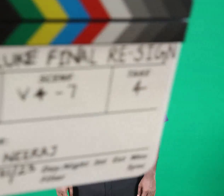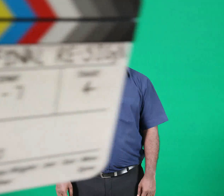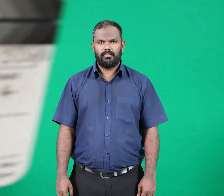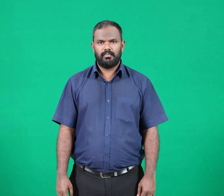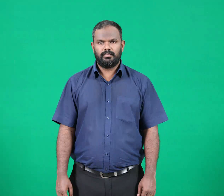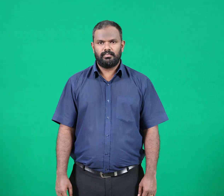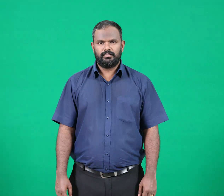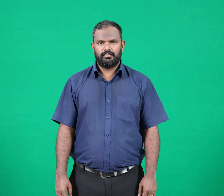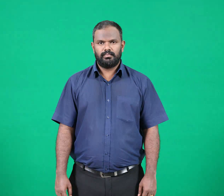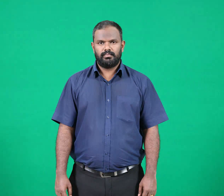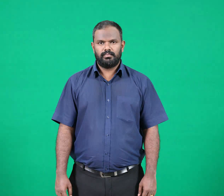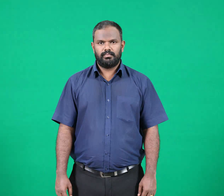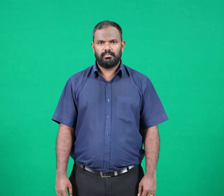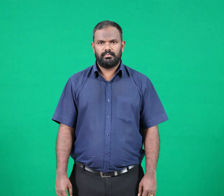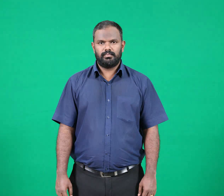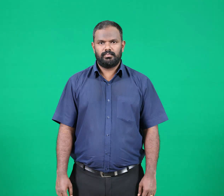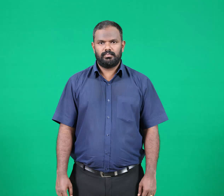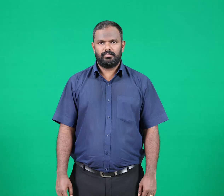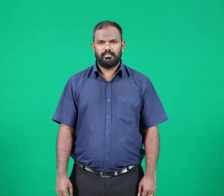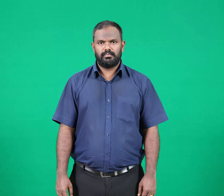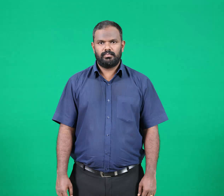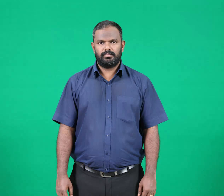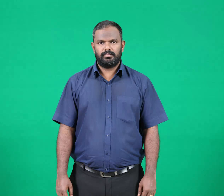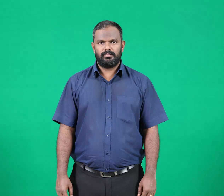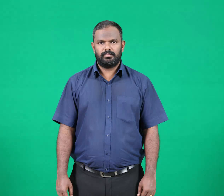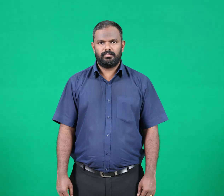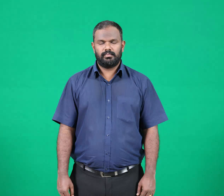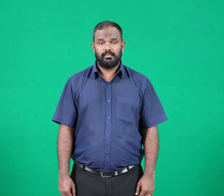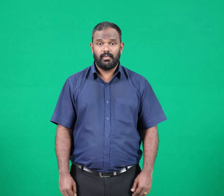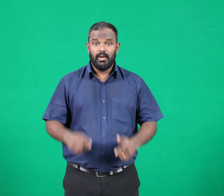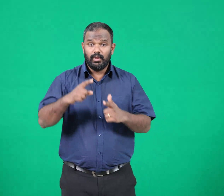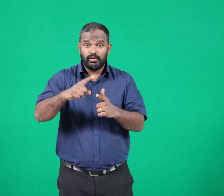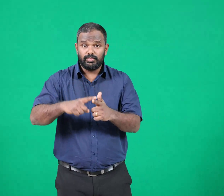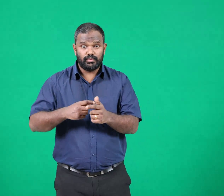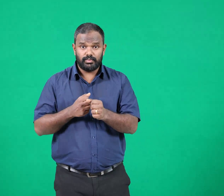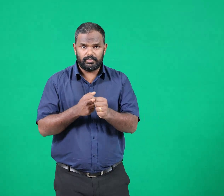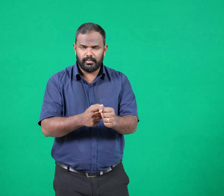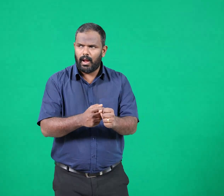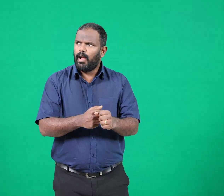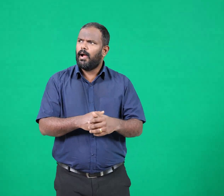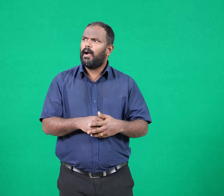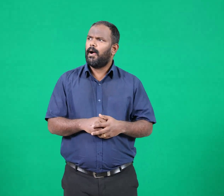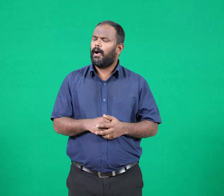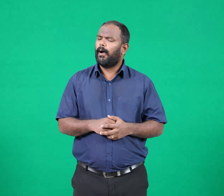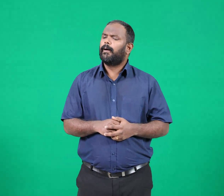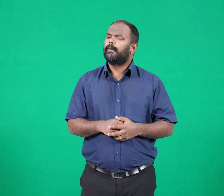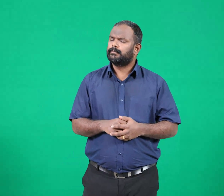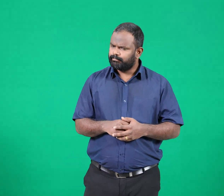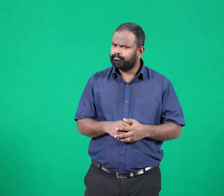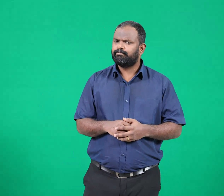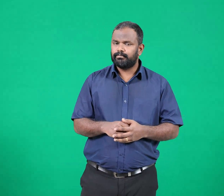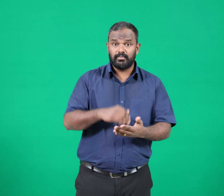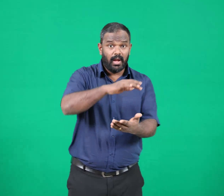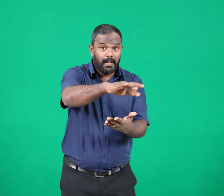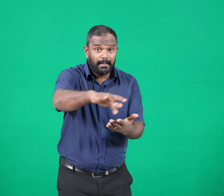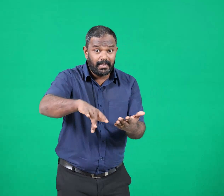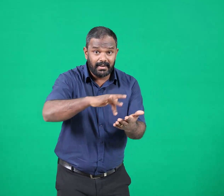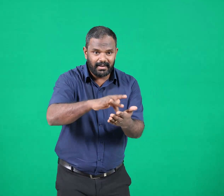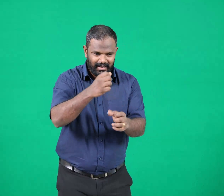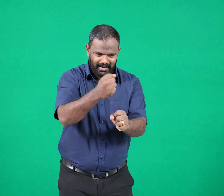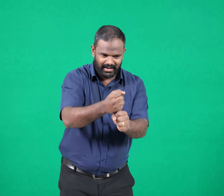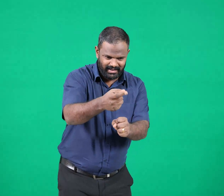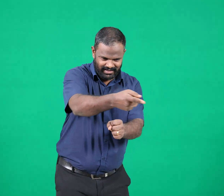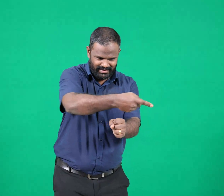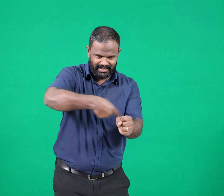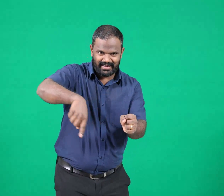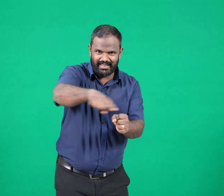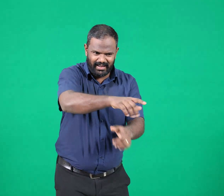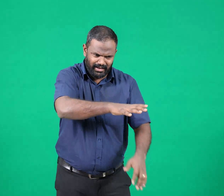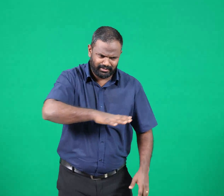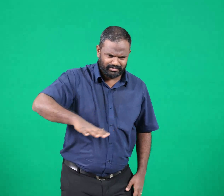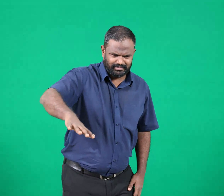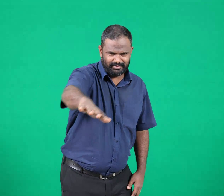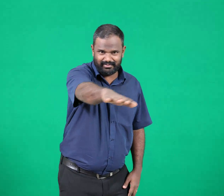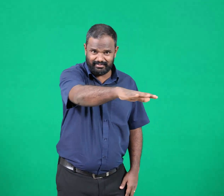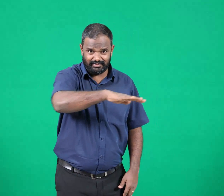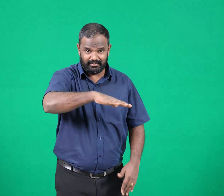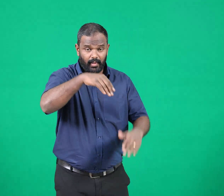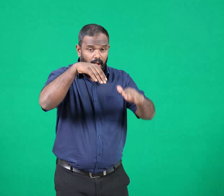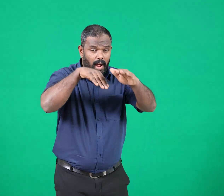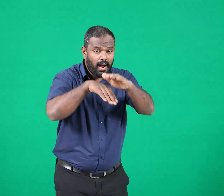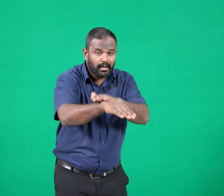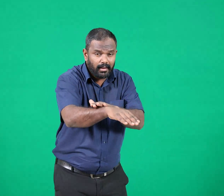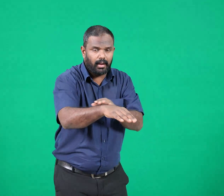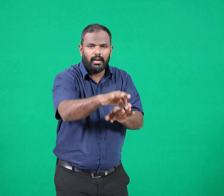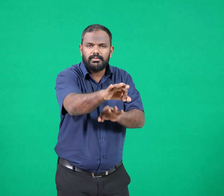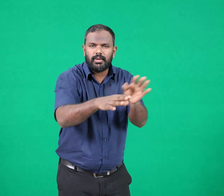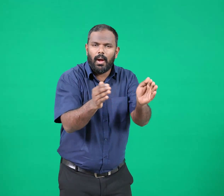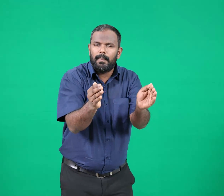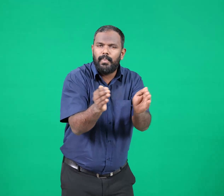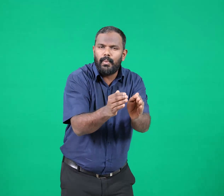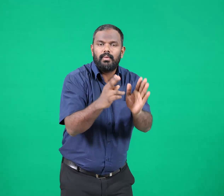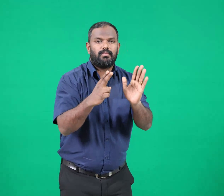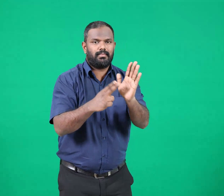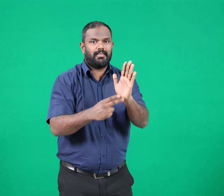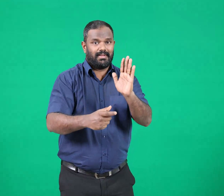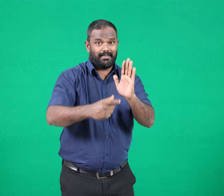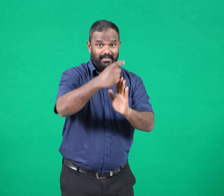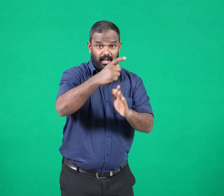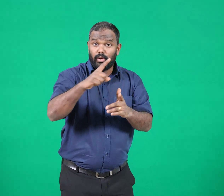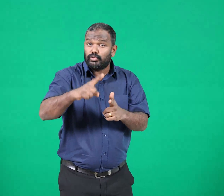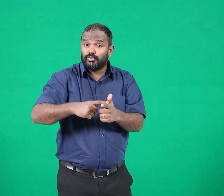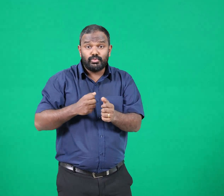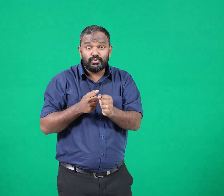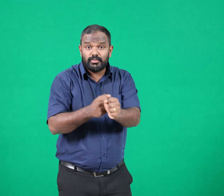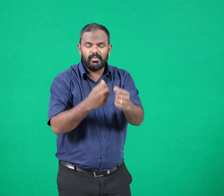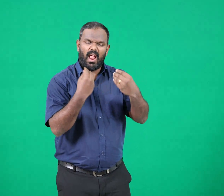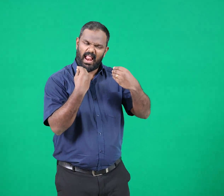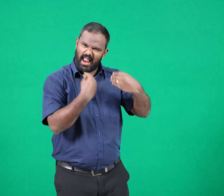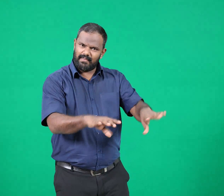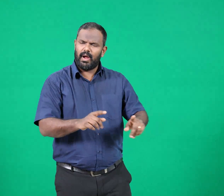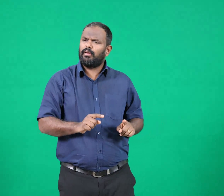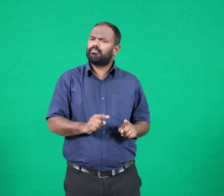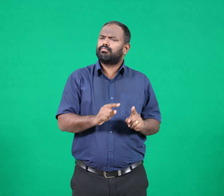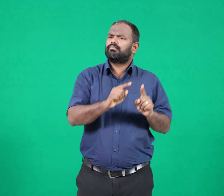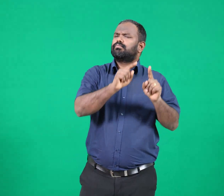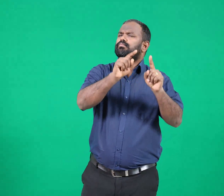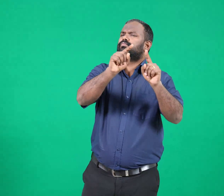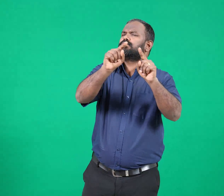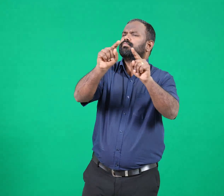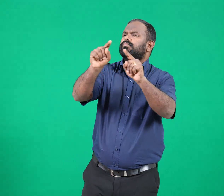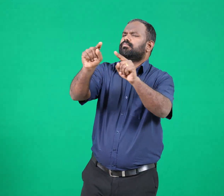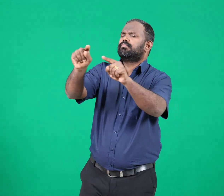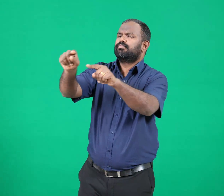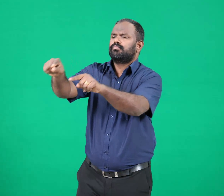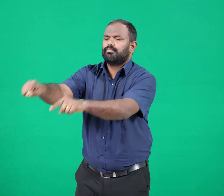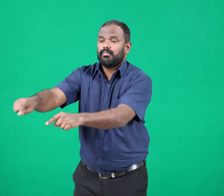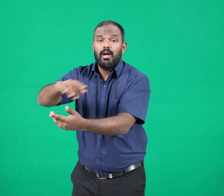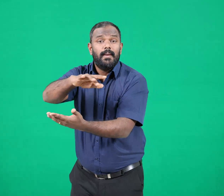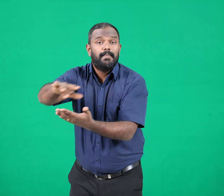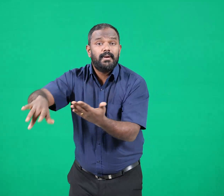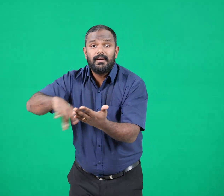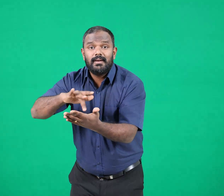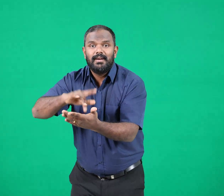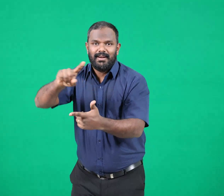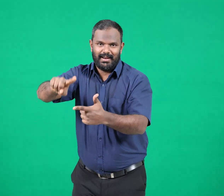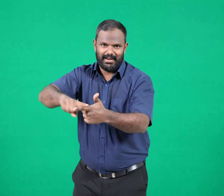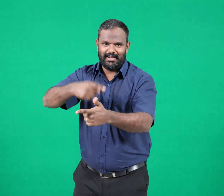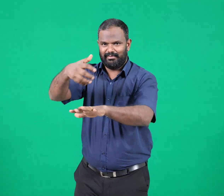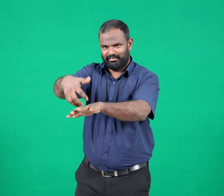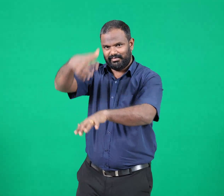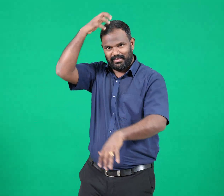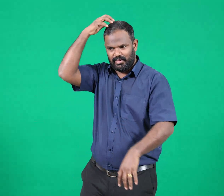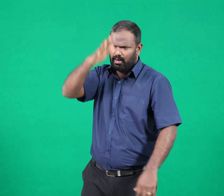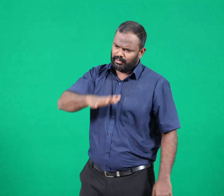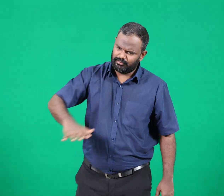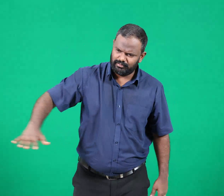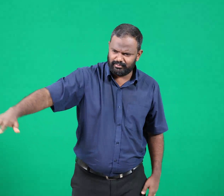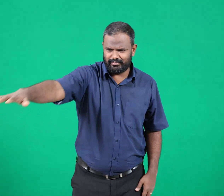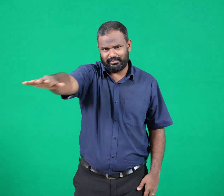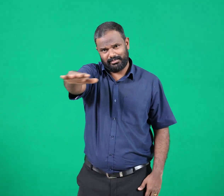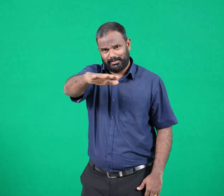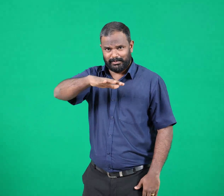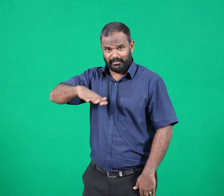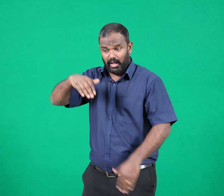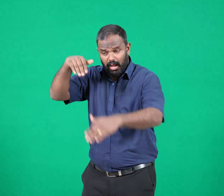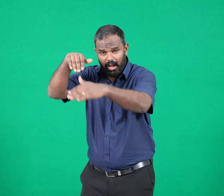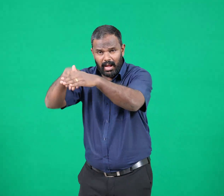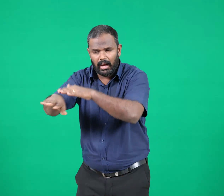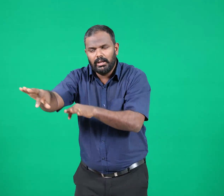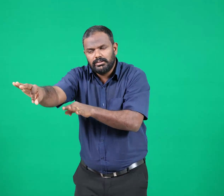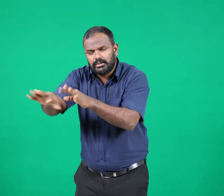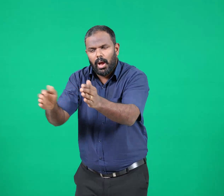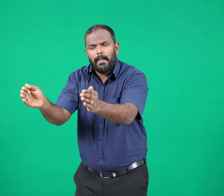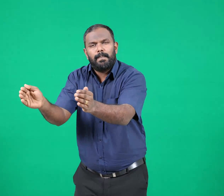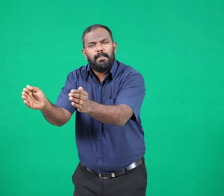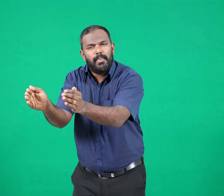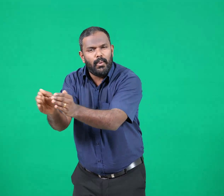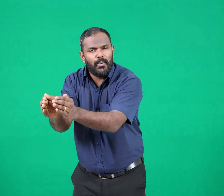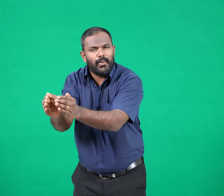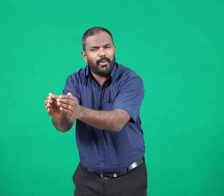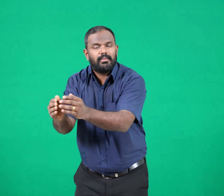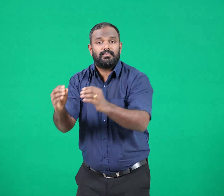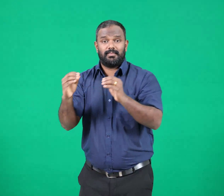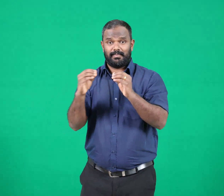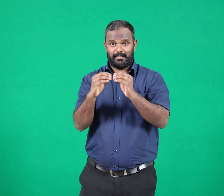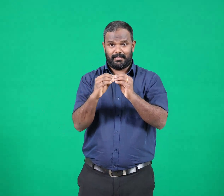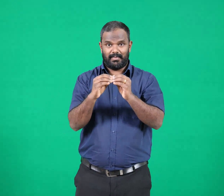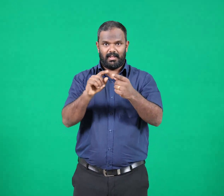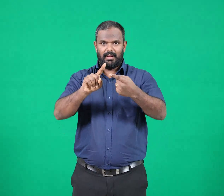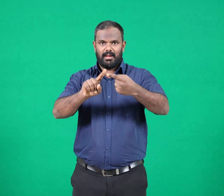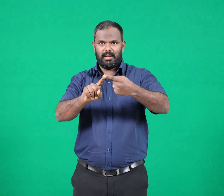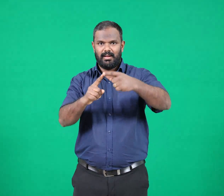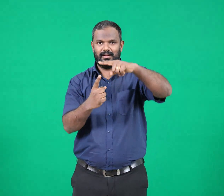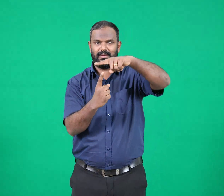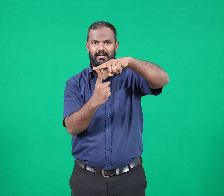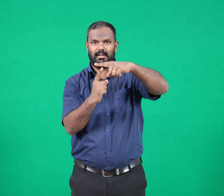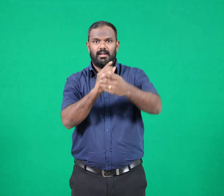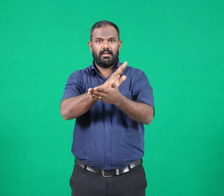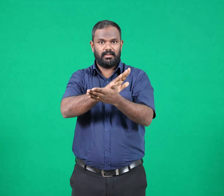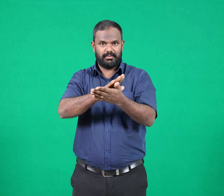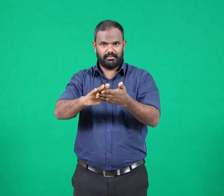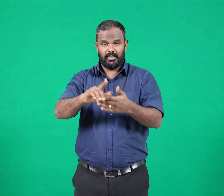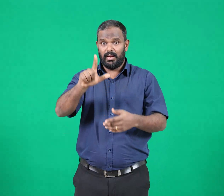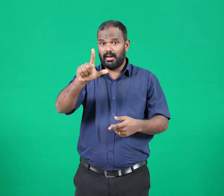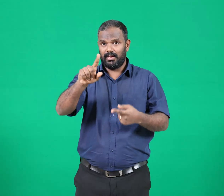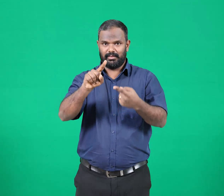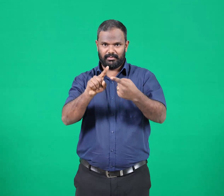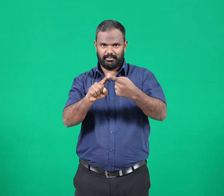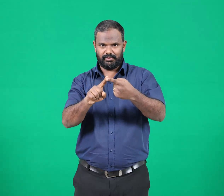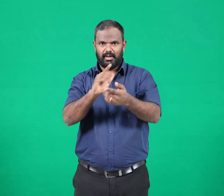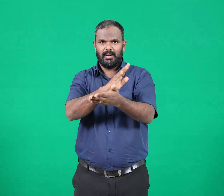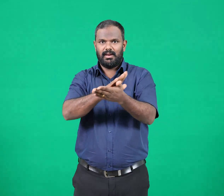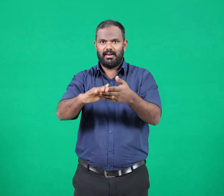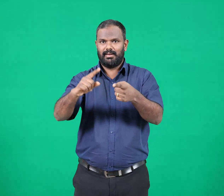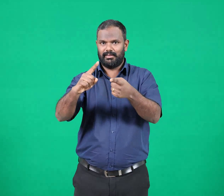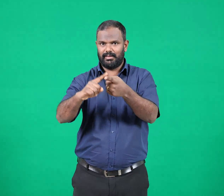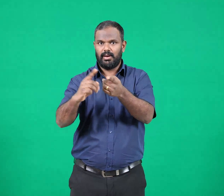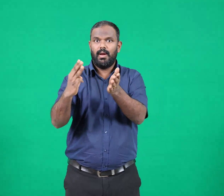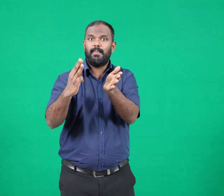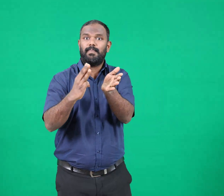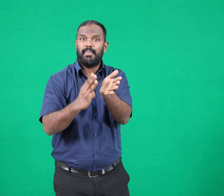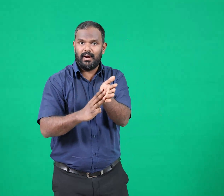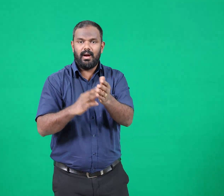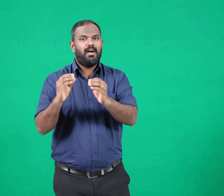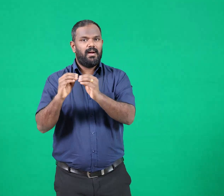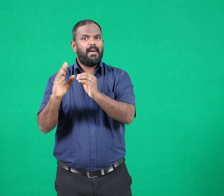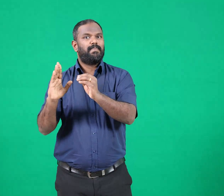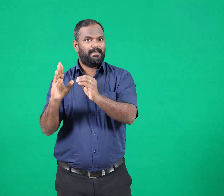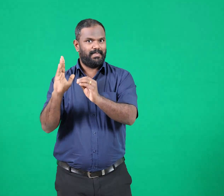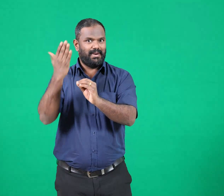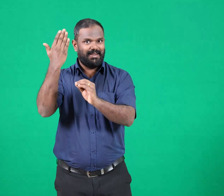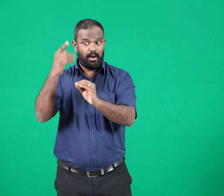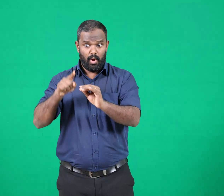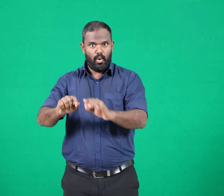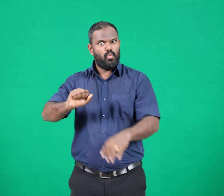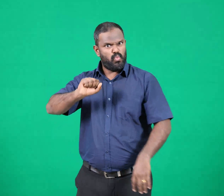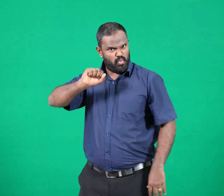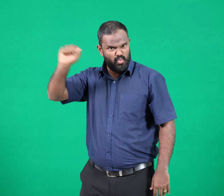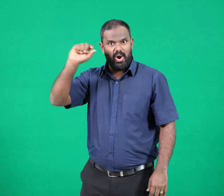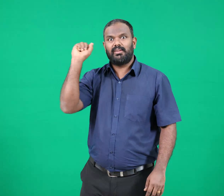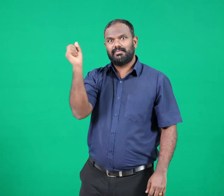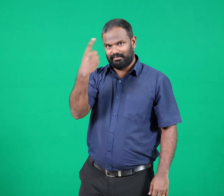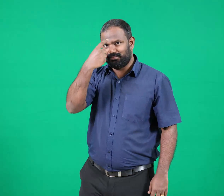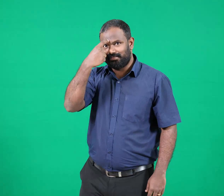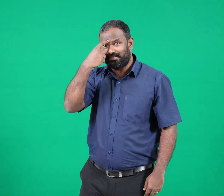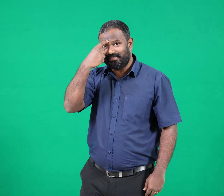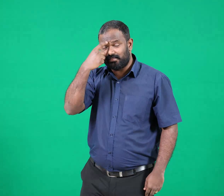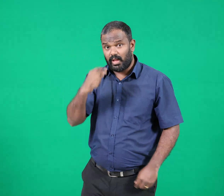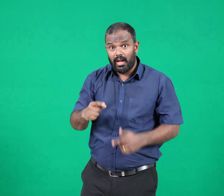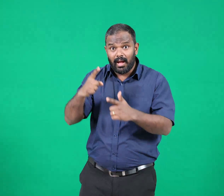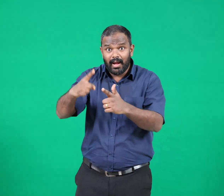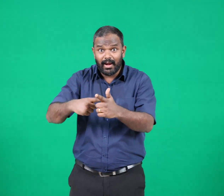So Joseph also went up from Nazareth in Galilee to Judea, to the city of David called Bethlehem, since he was from the house and line of David.